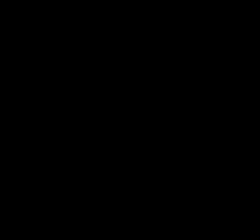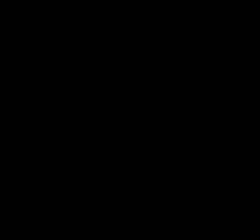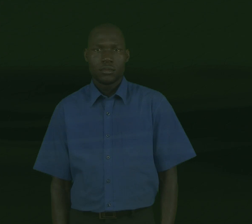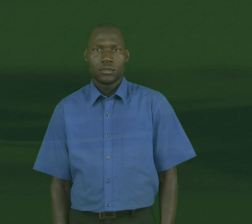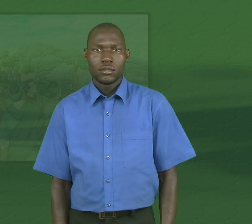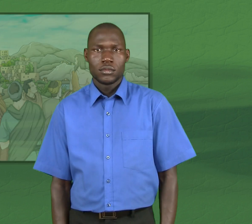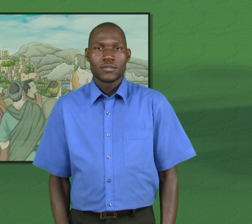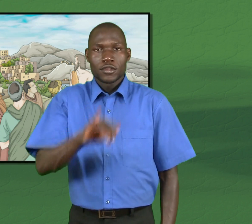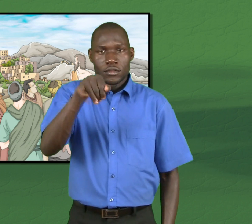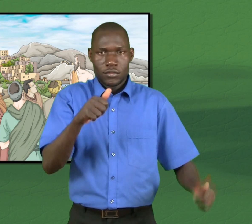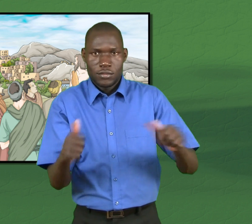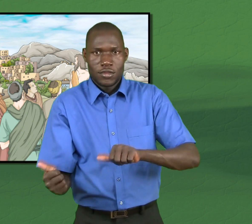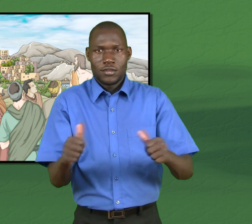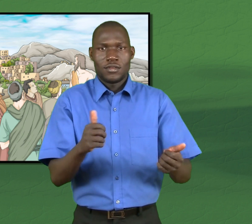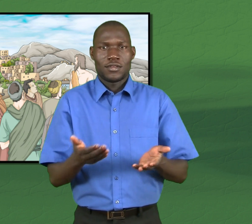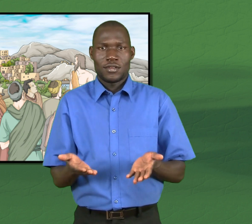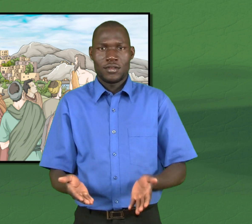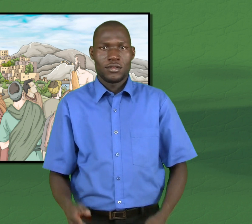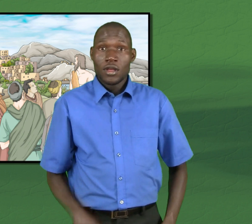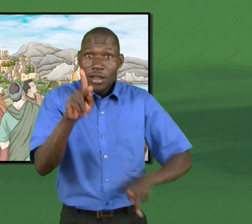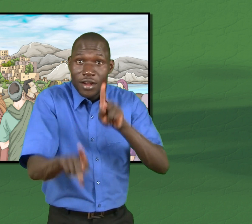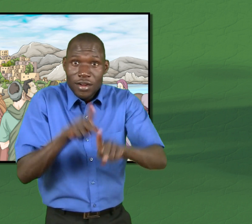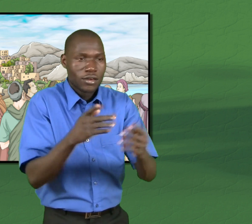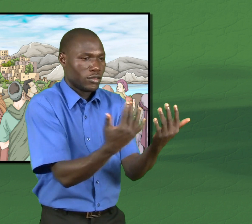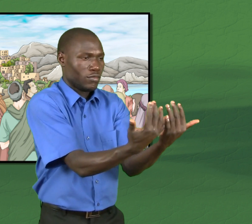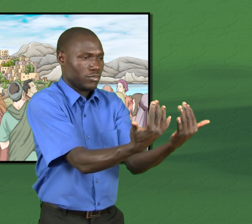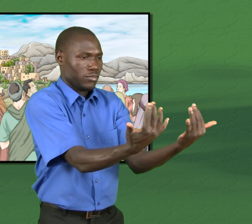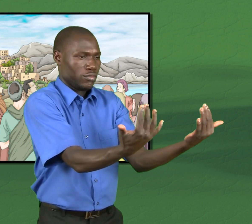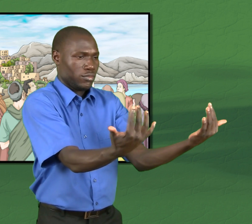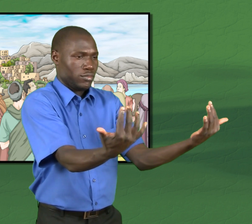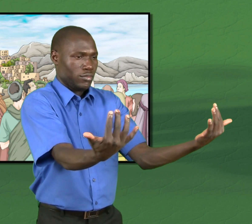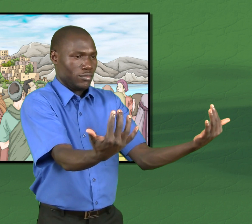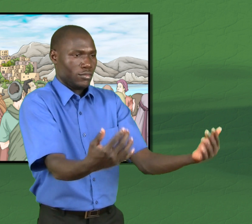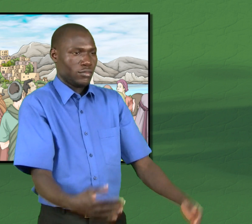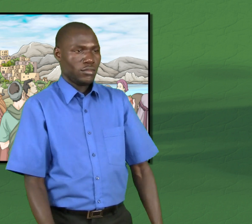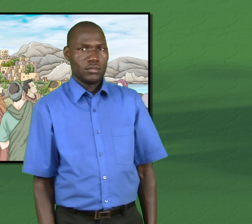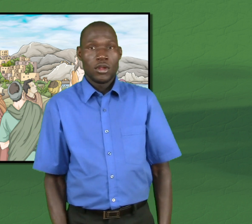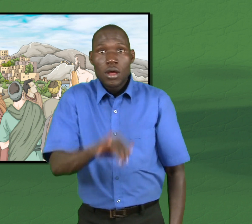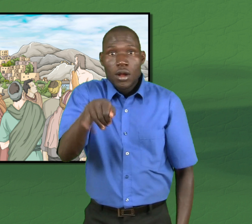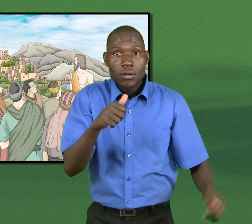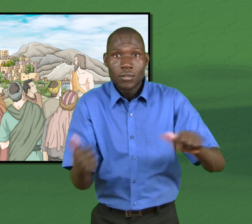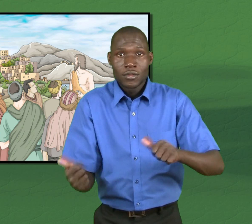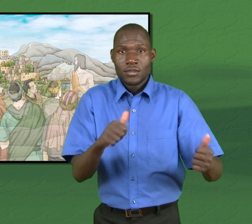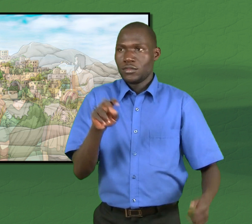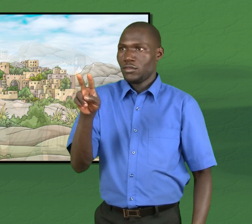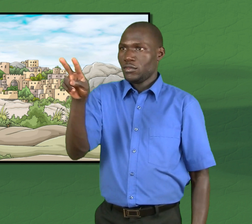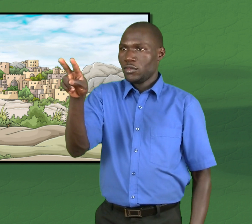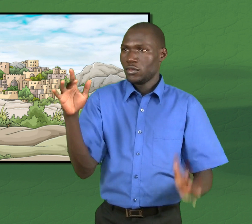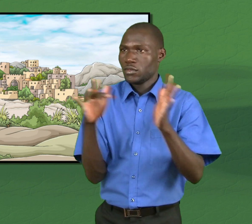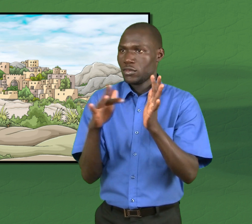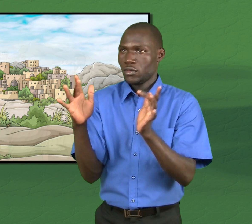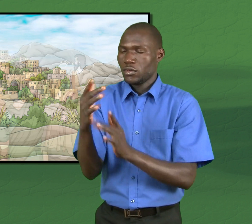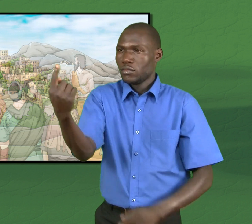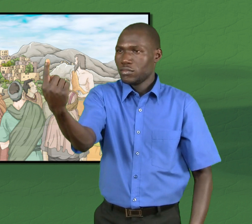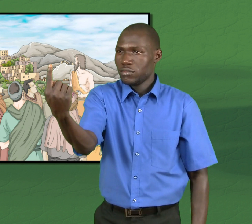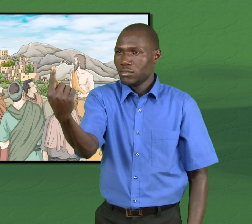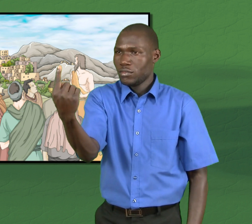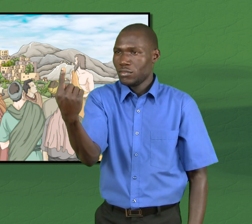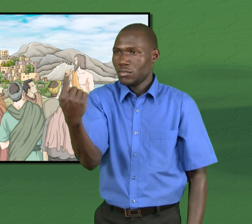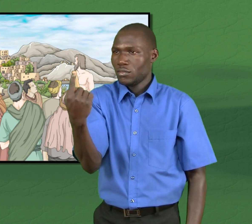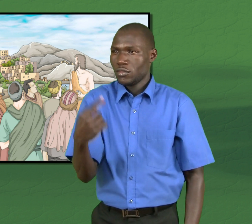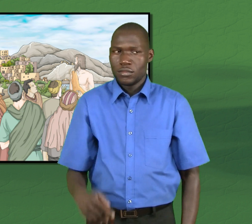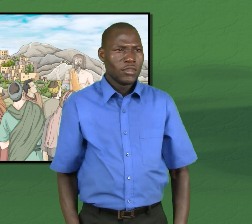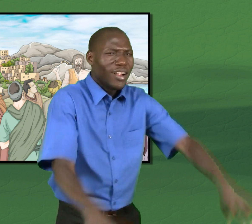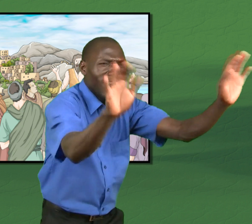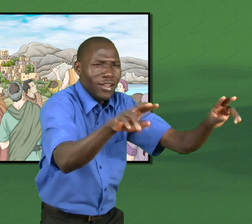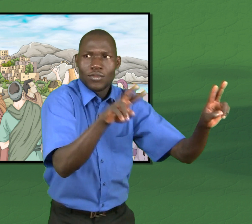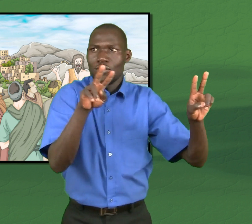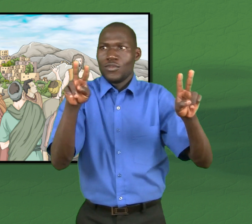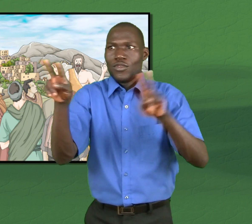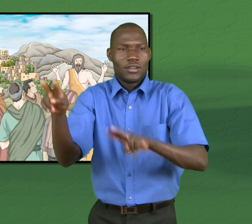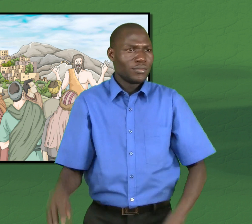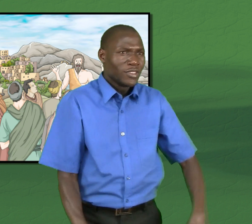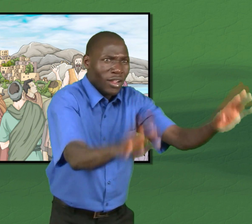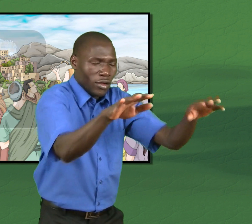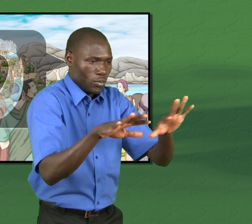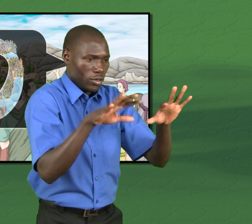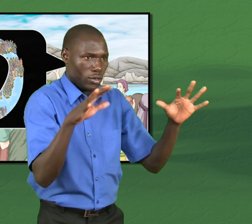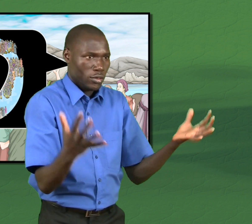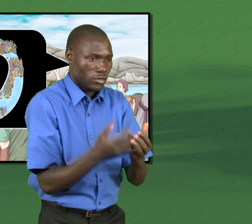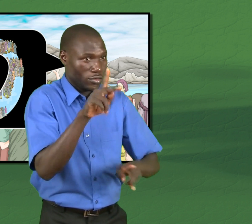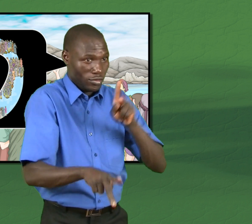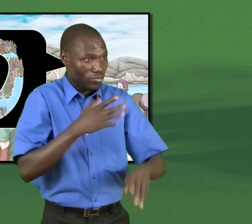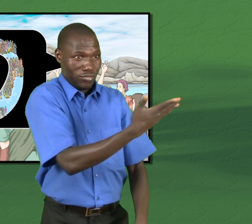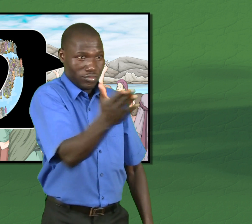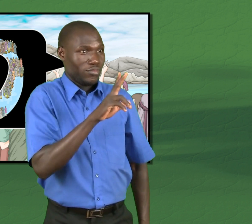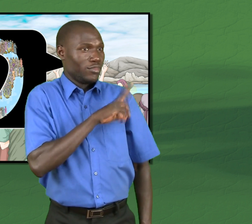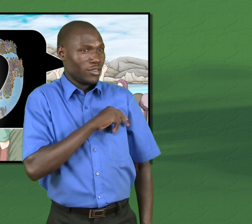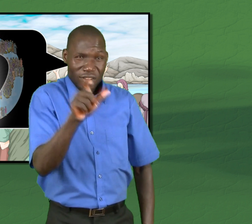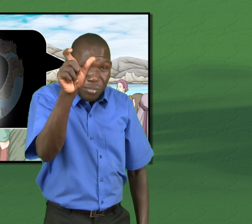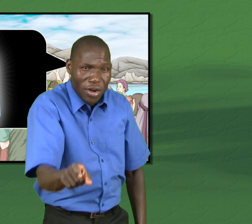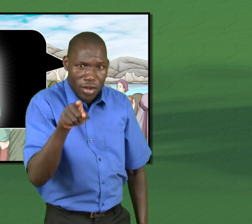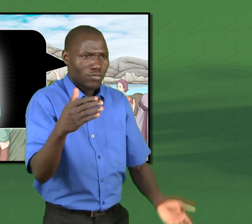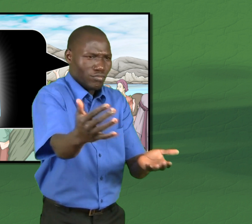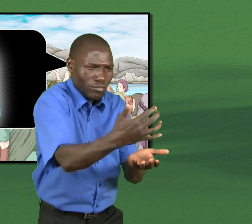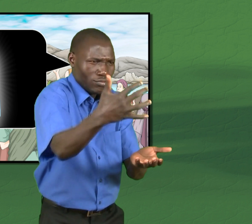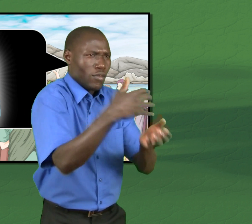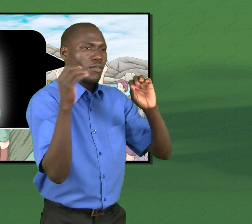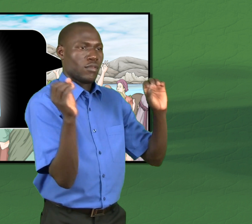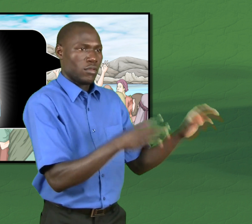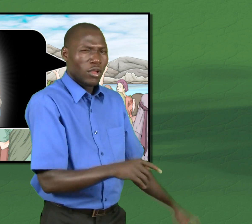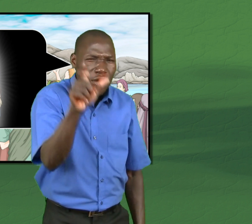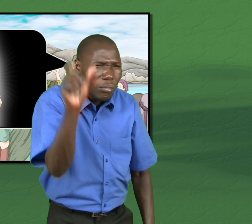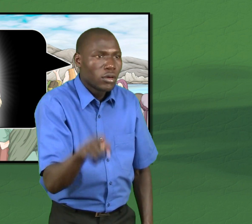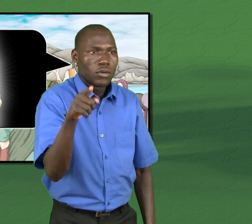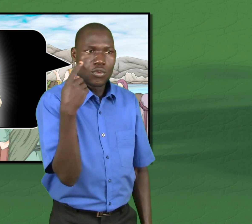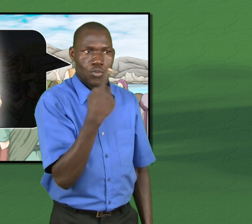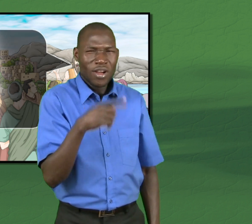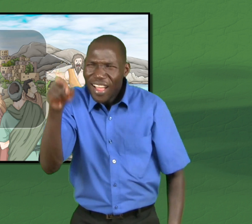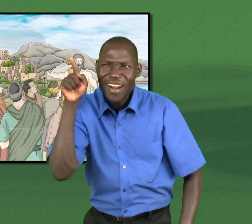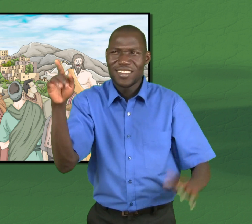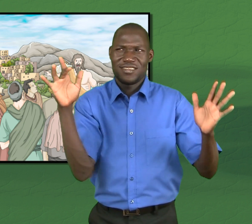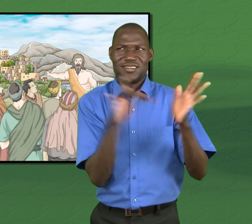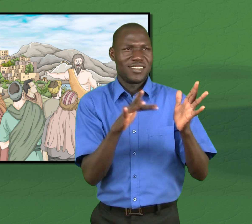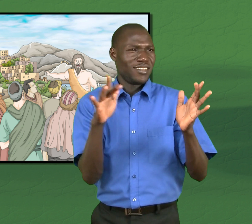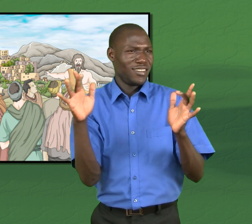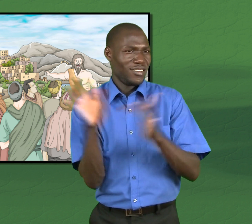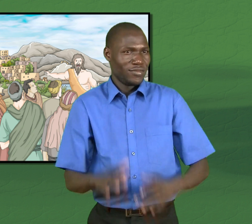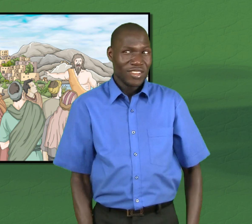The next day John saw Jesus coming toward him and said, “Look, the Lamb of God, who takes away the sin of the world!